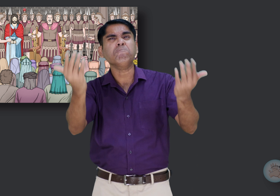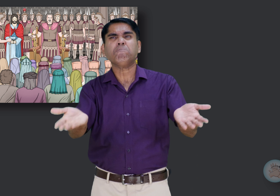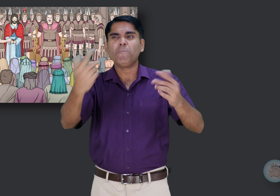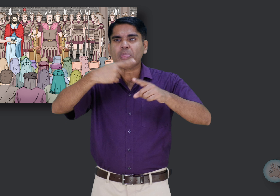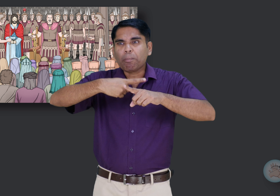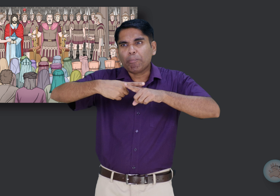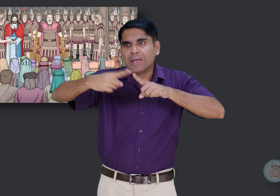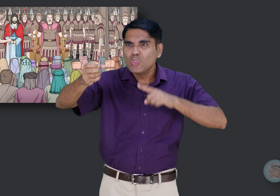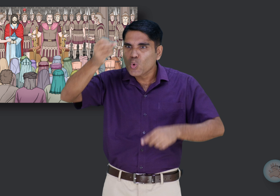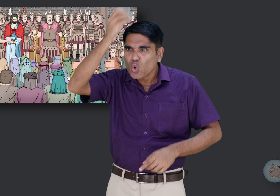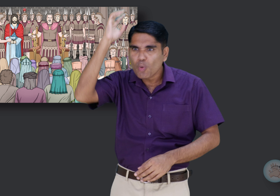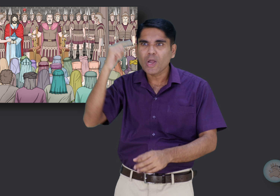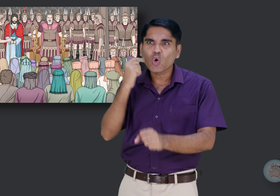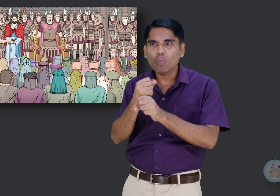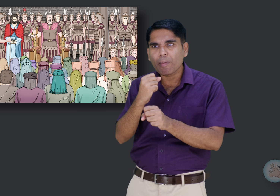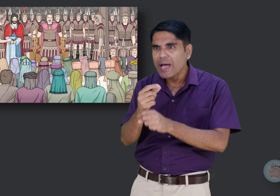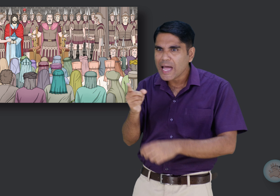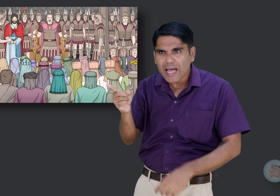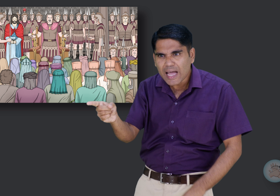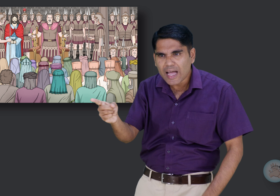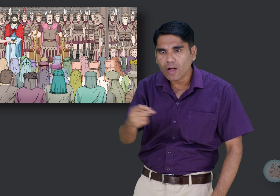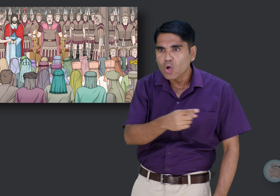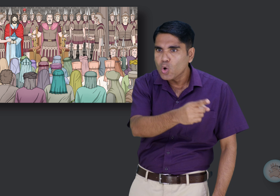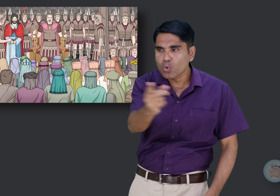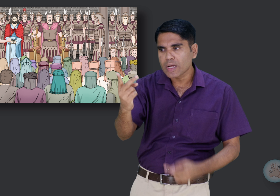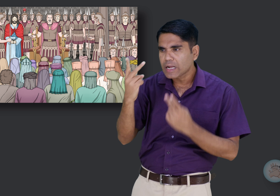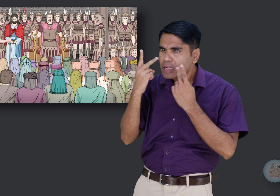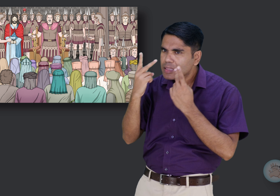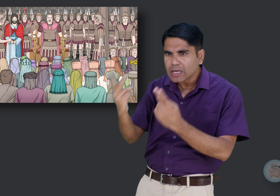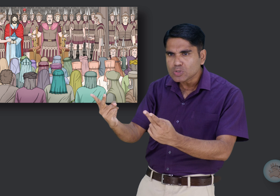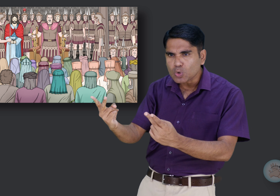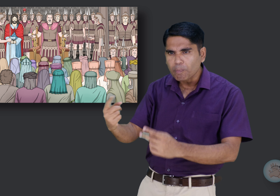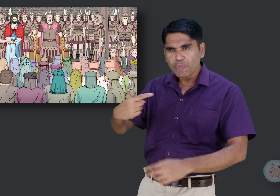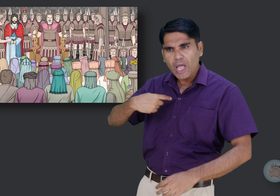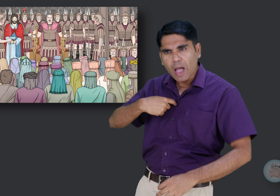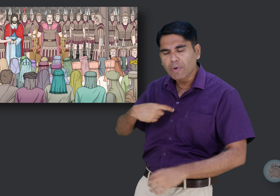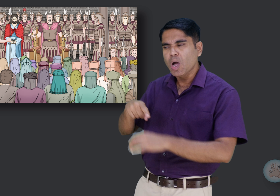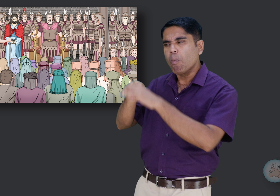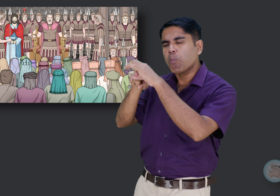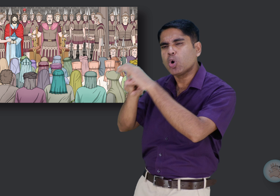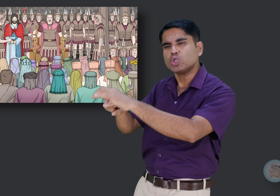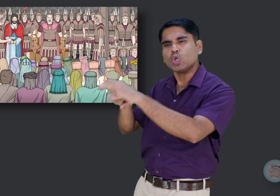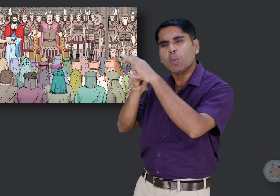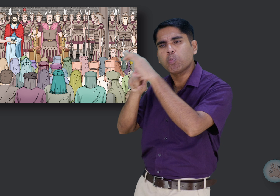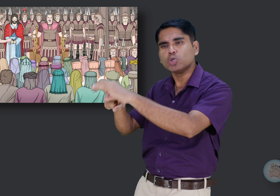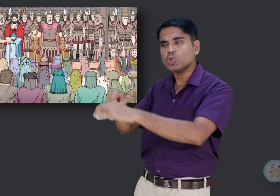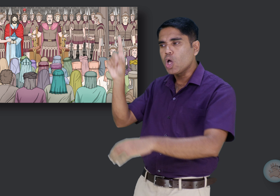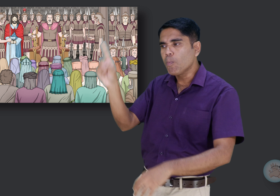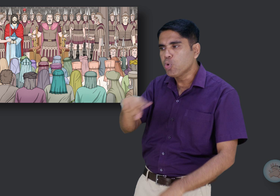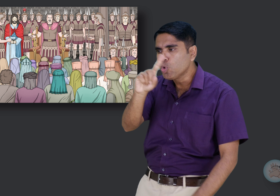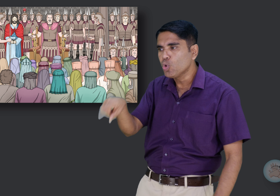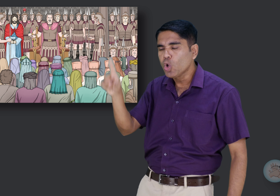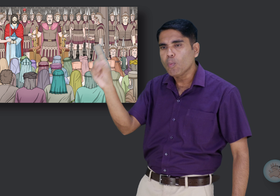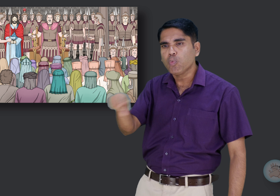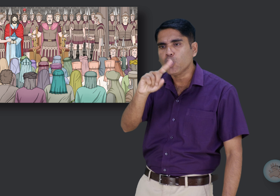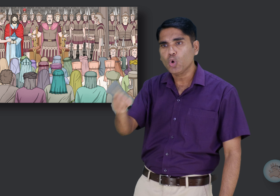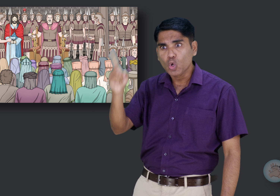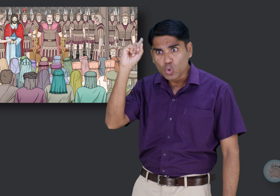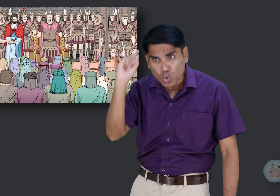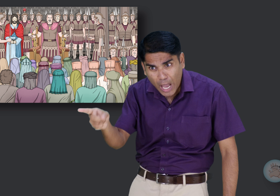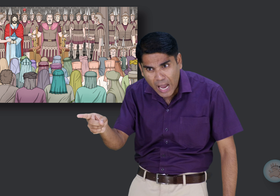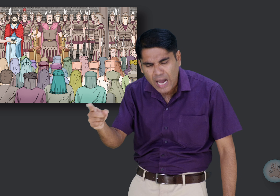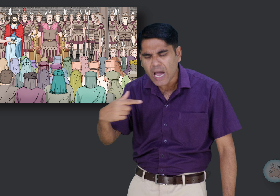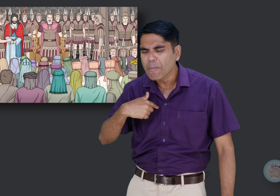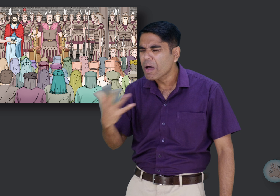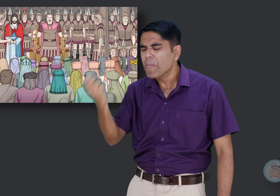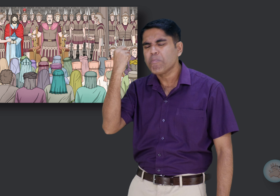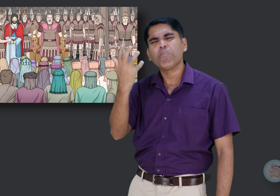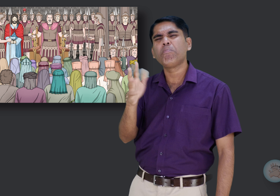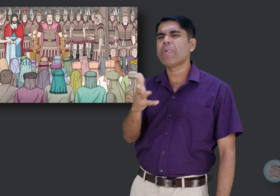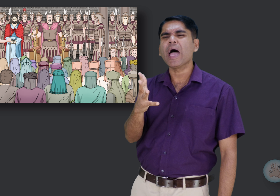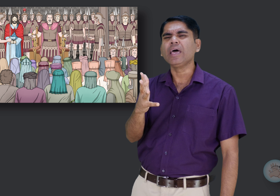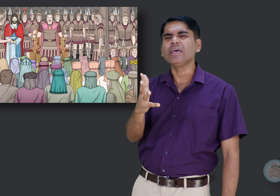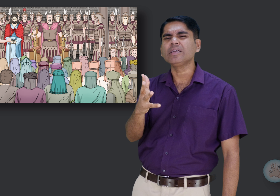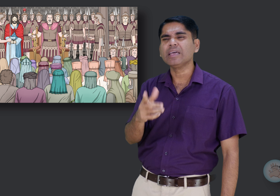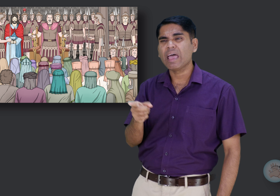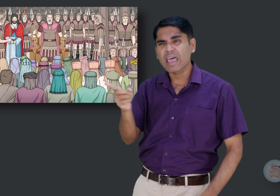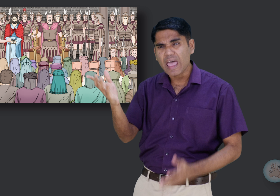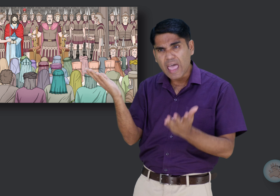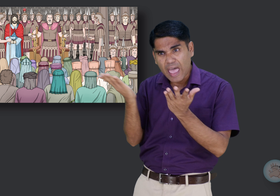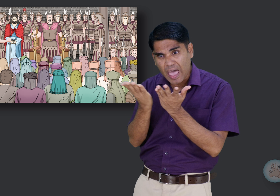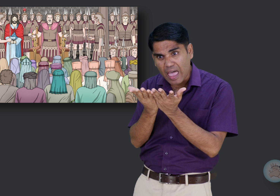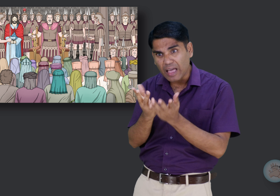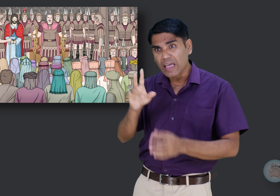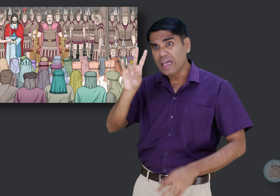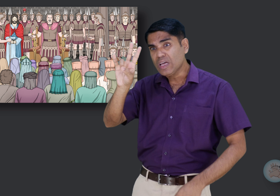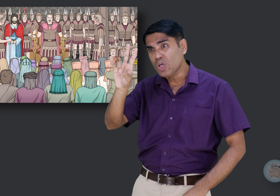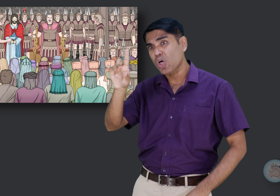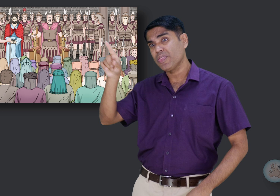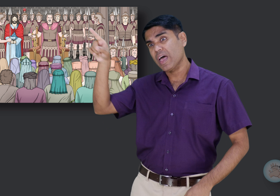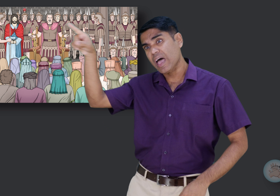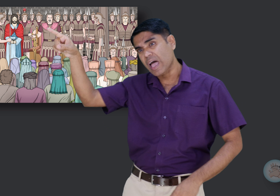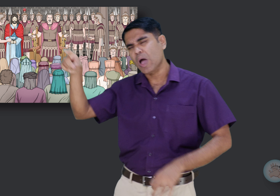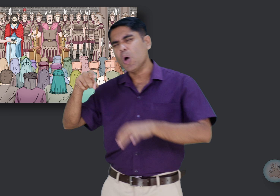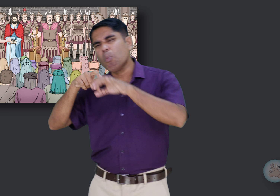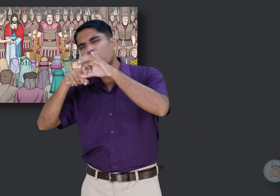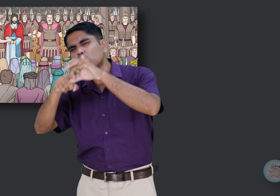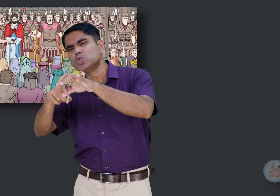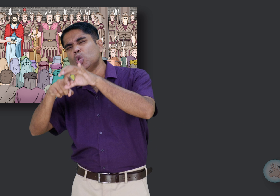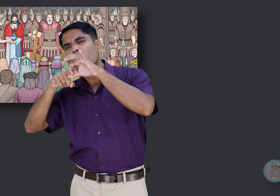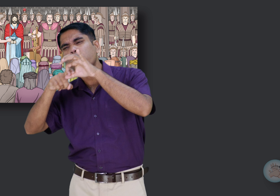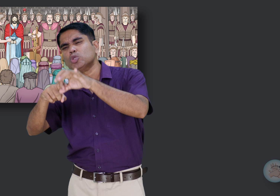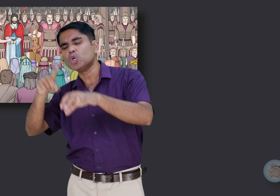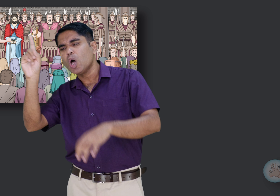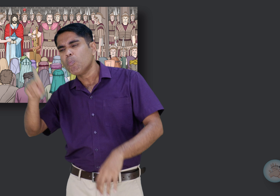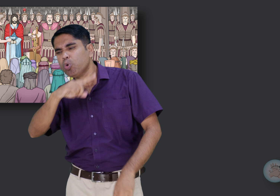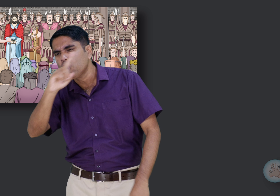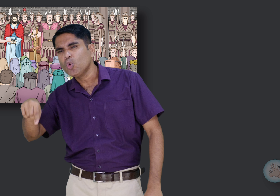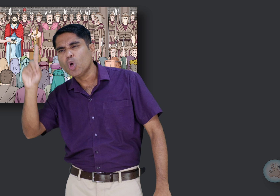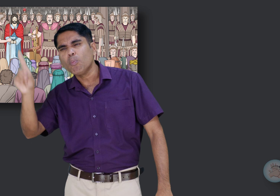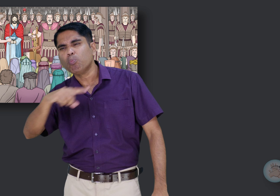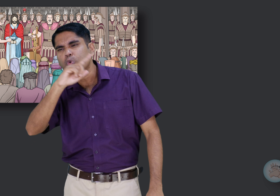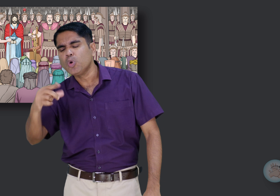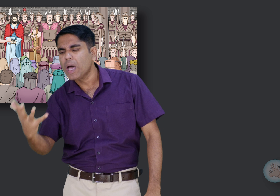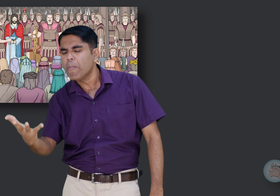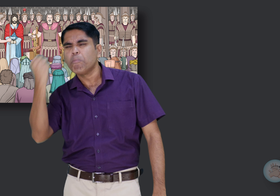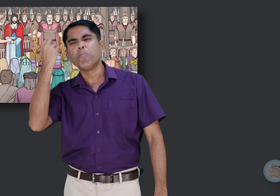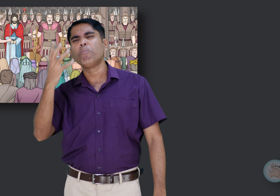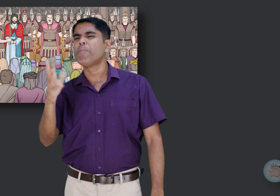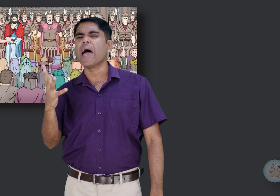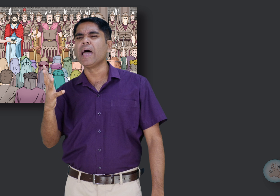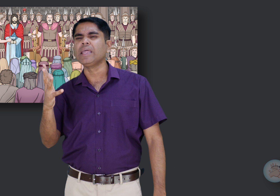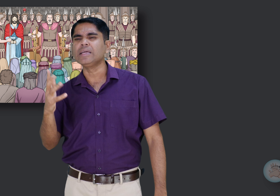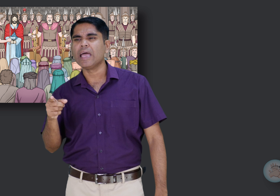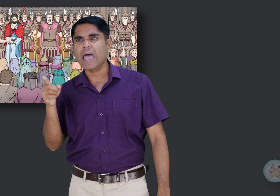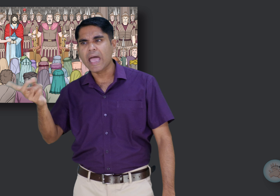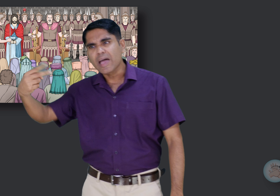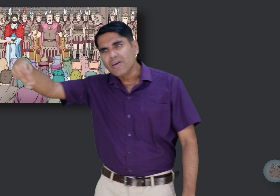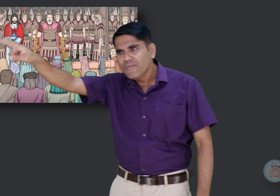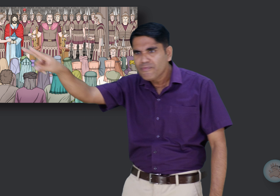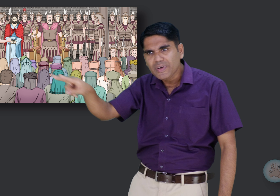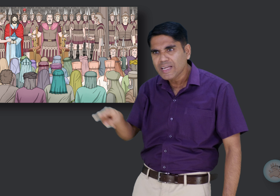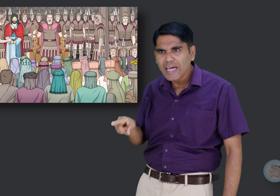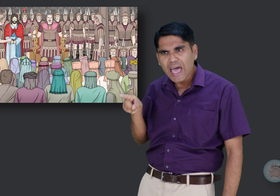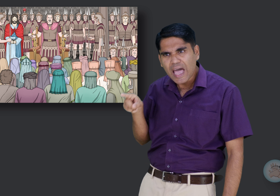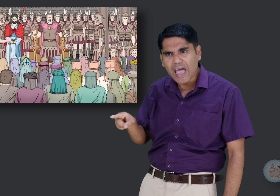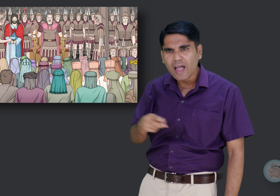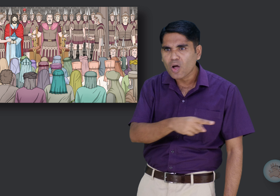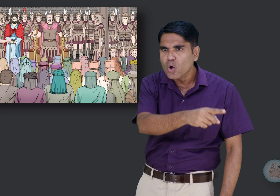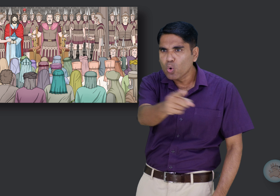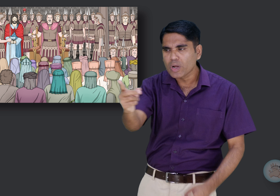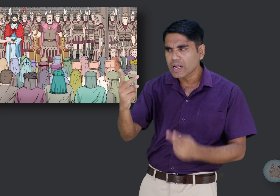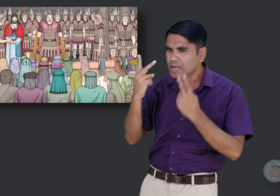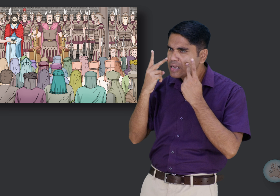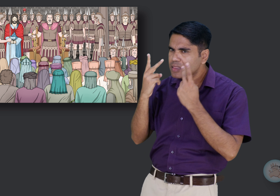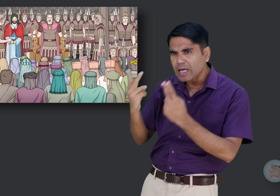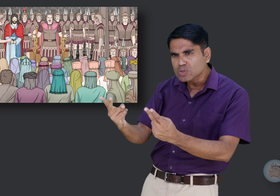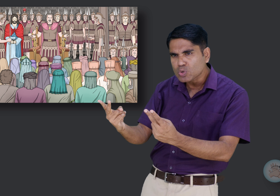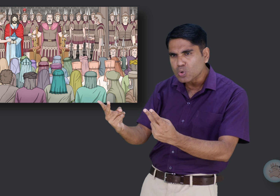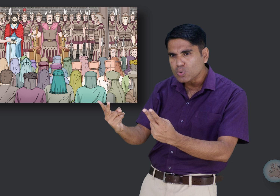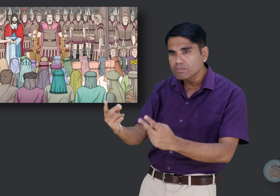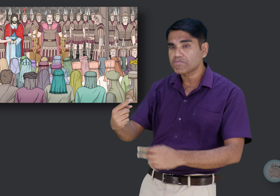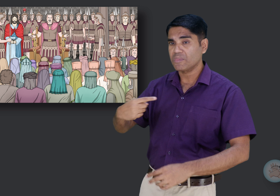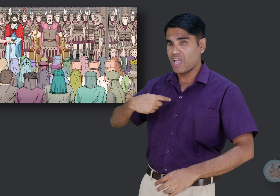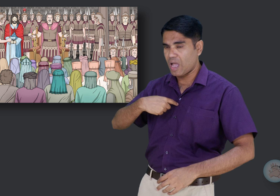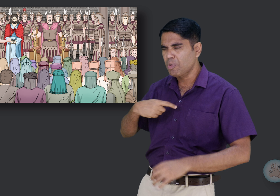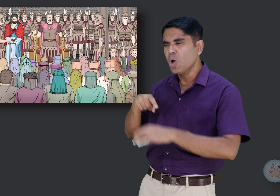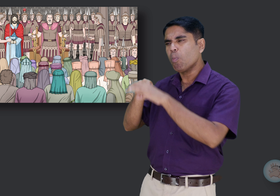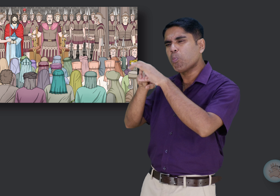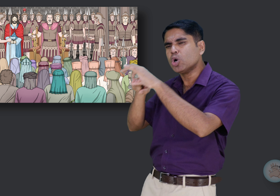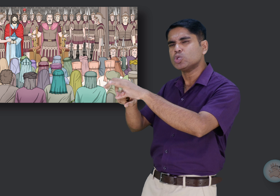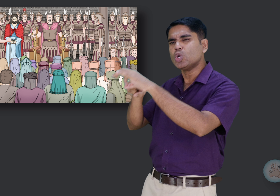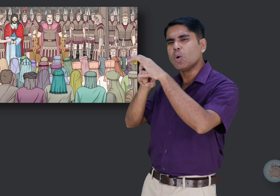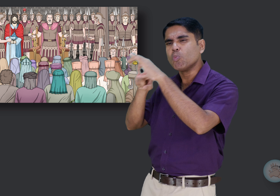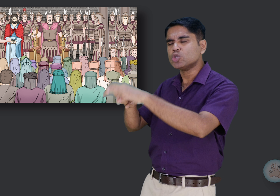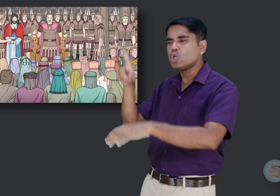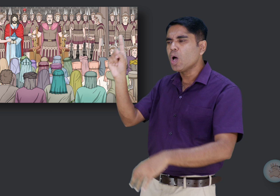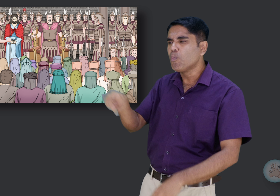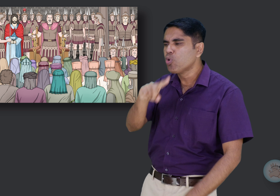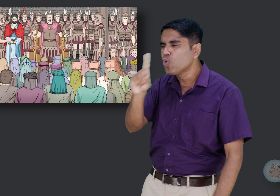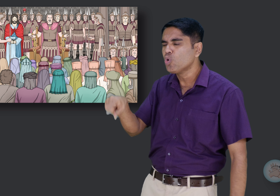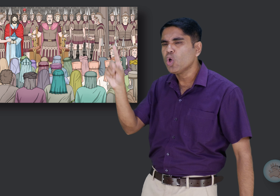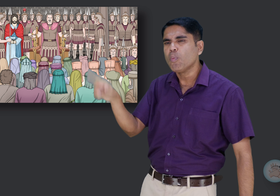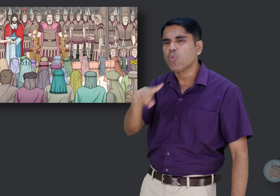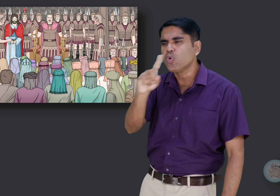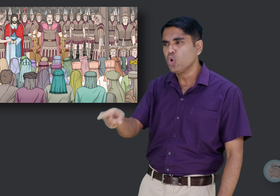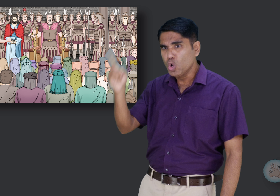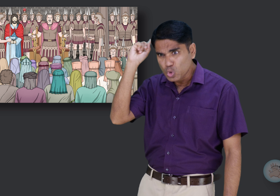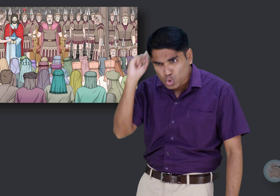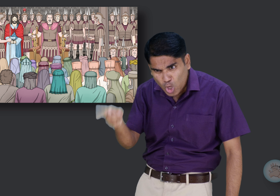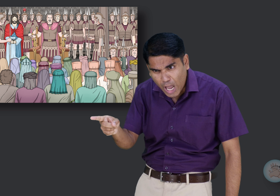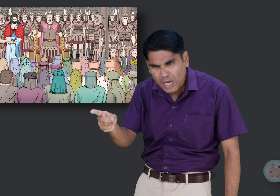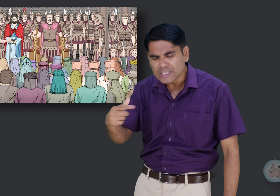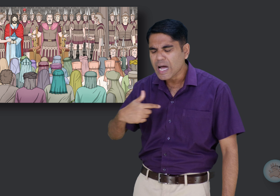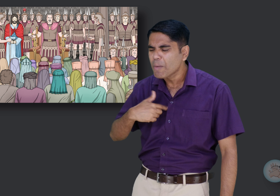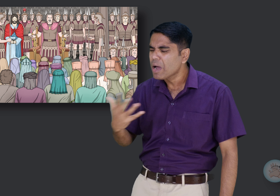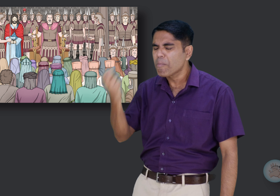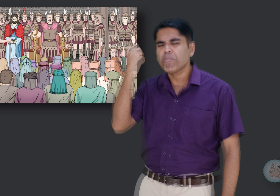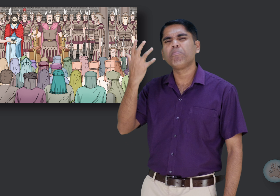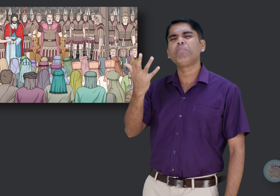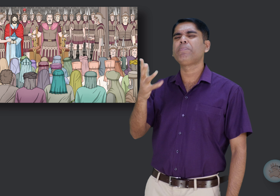I have examined Him here in your presence and found Him not guilty of your charges against Him.